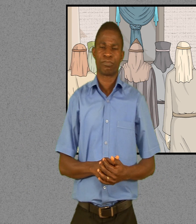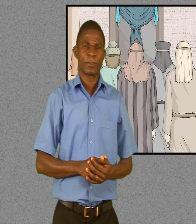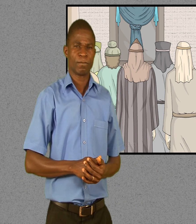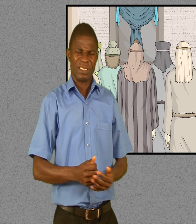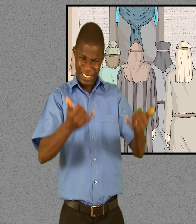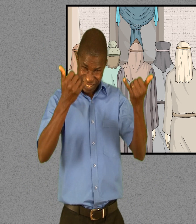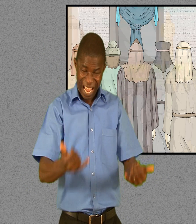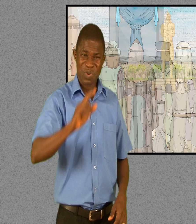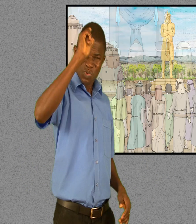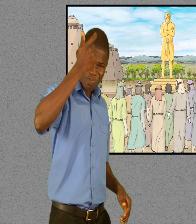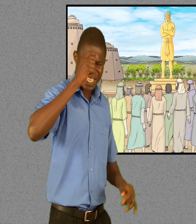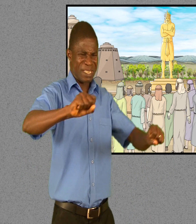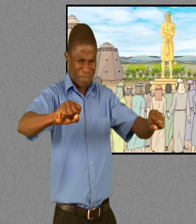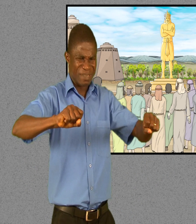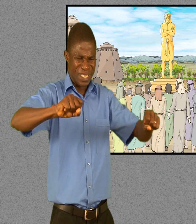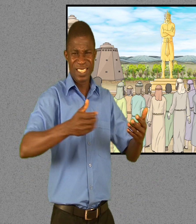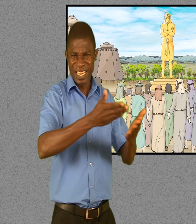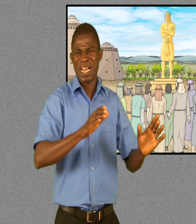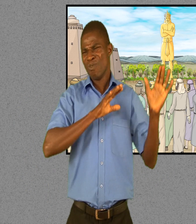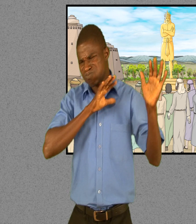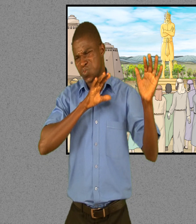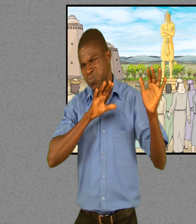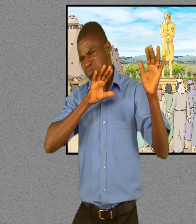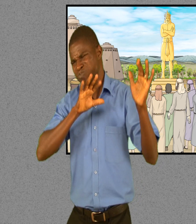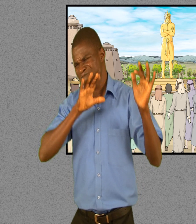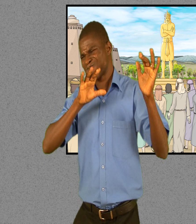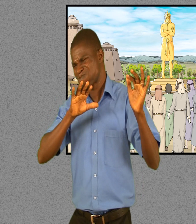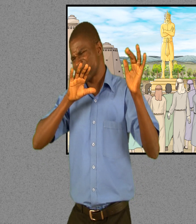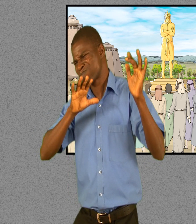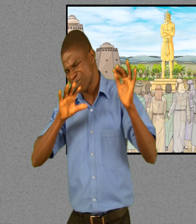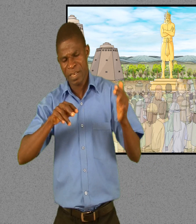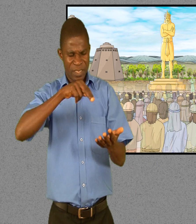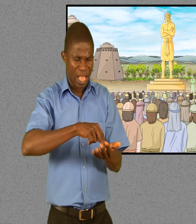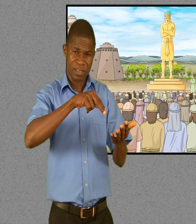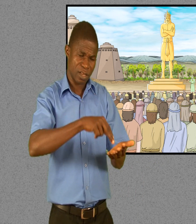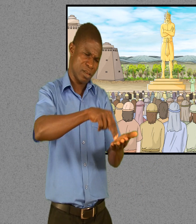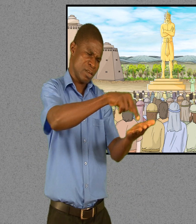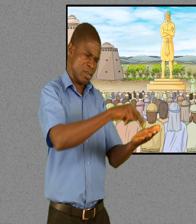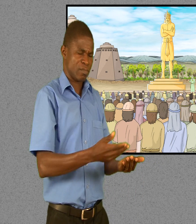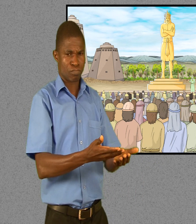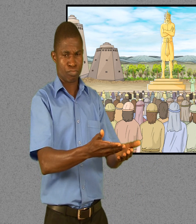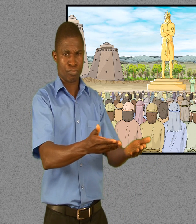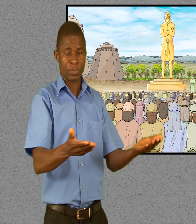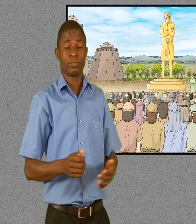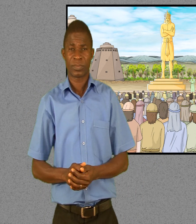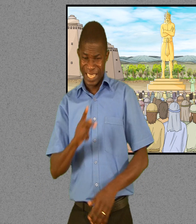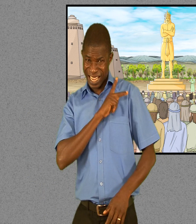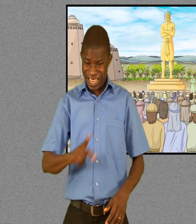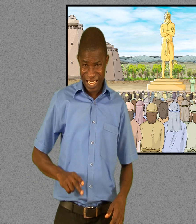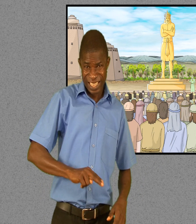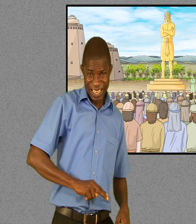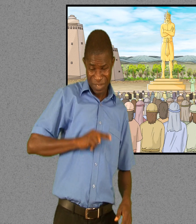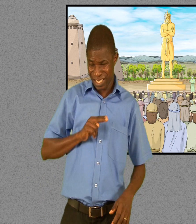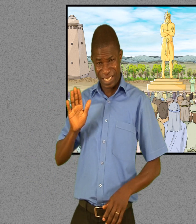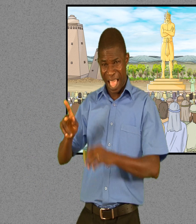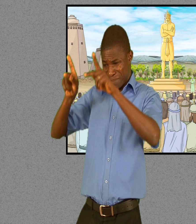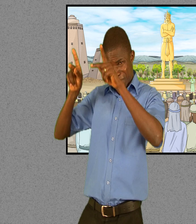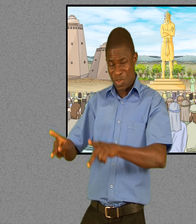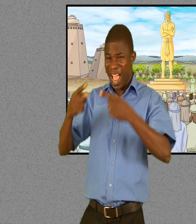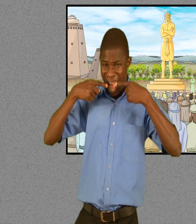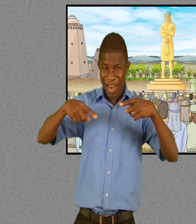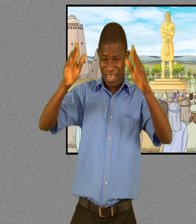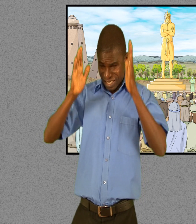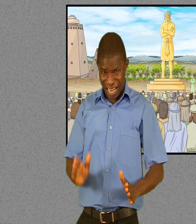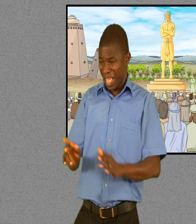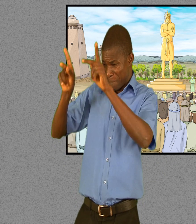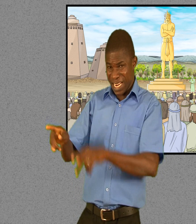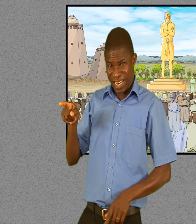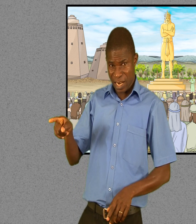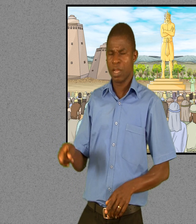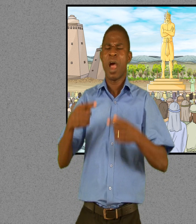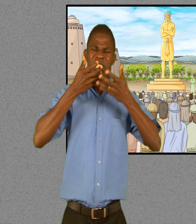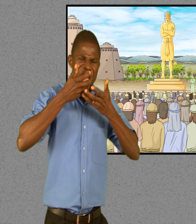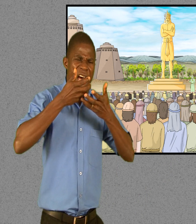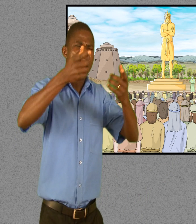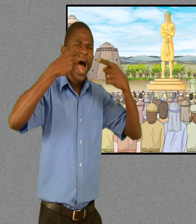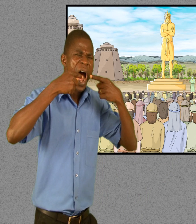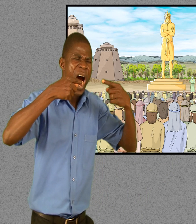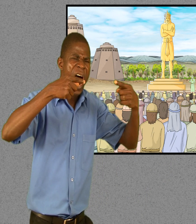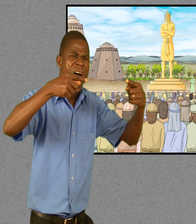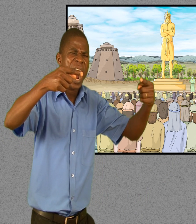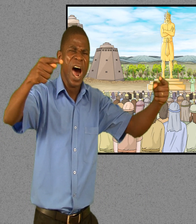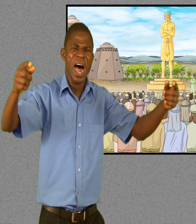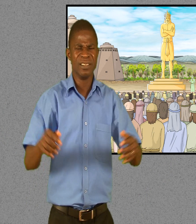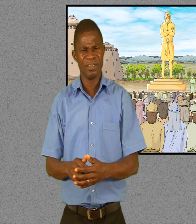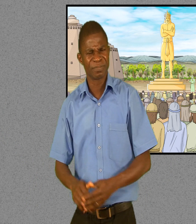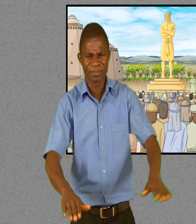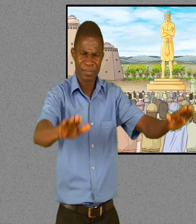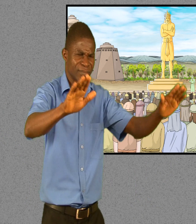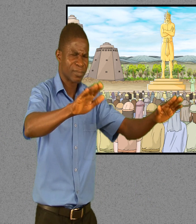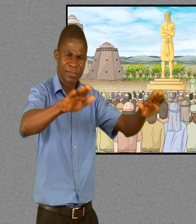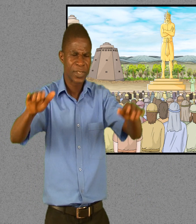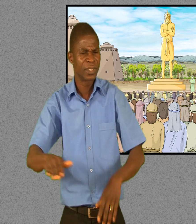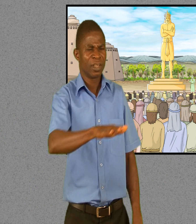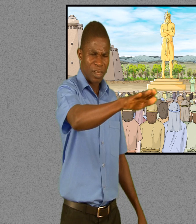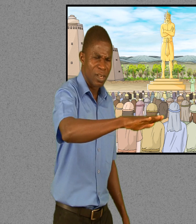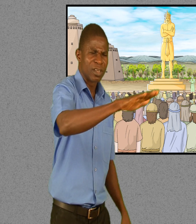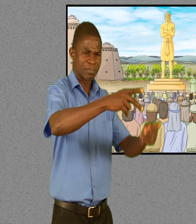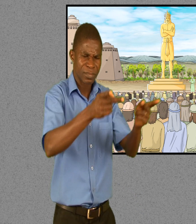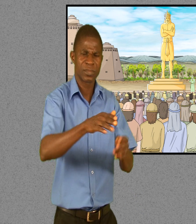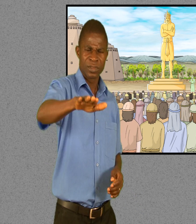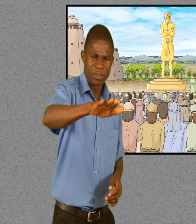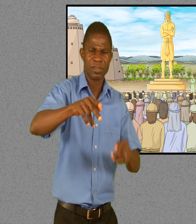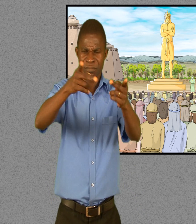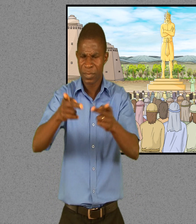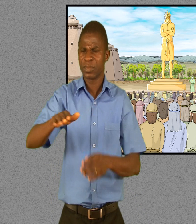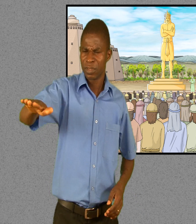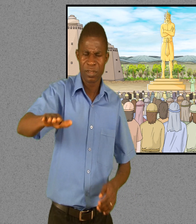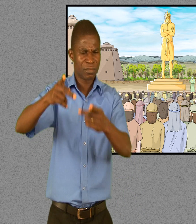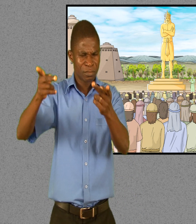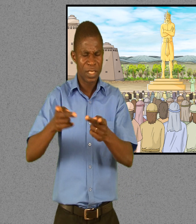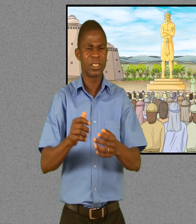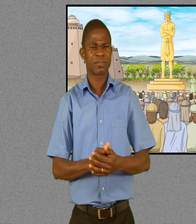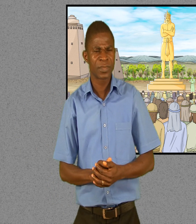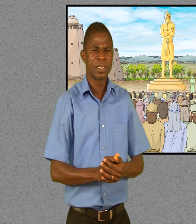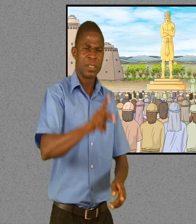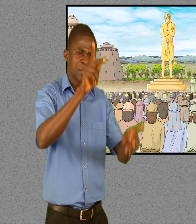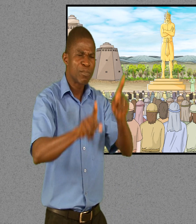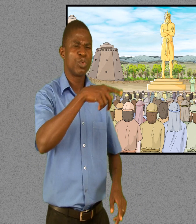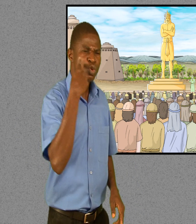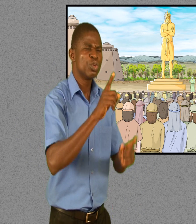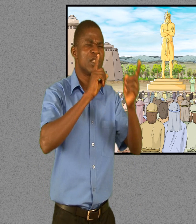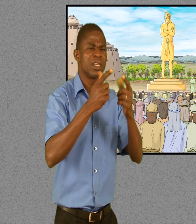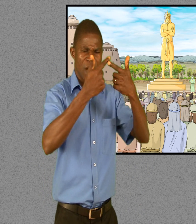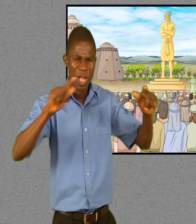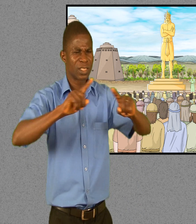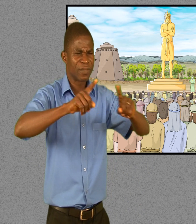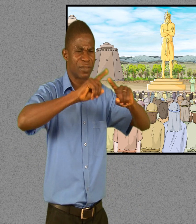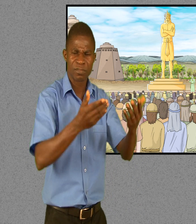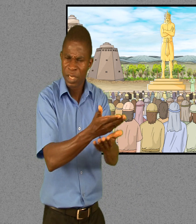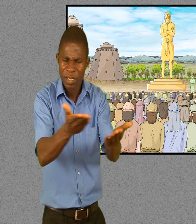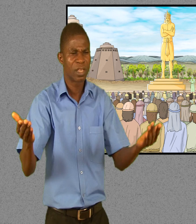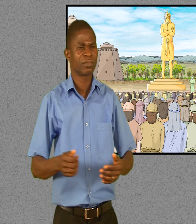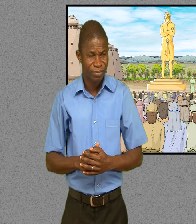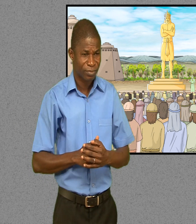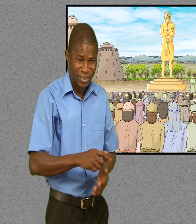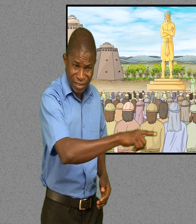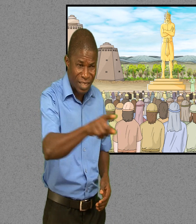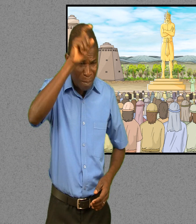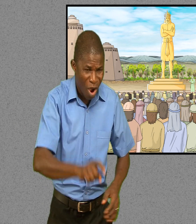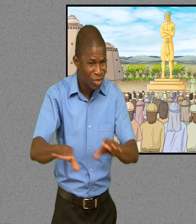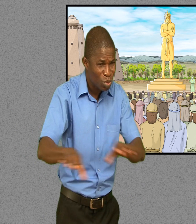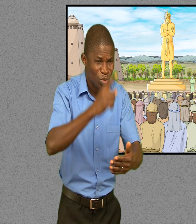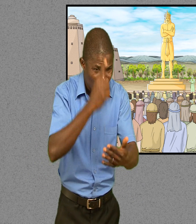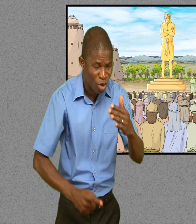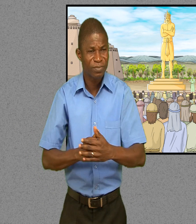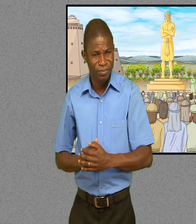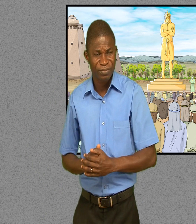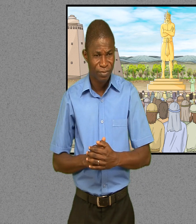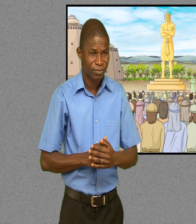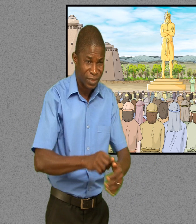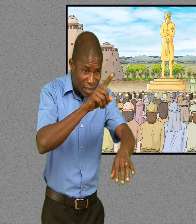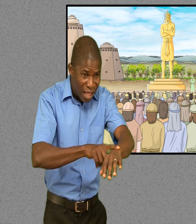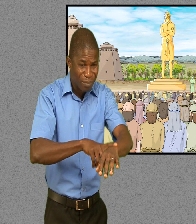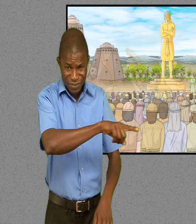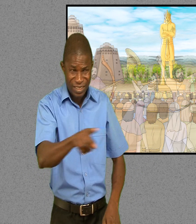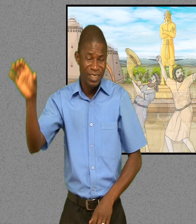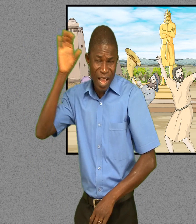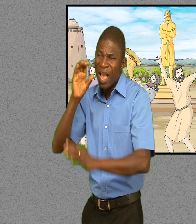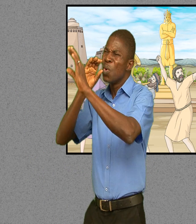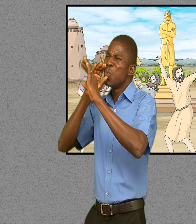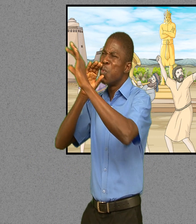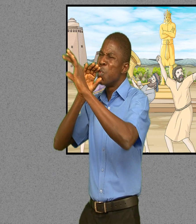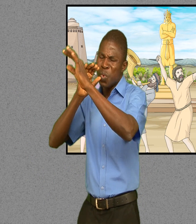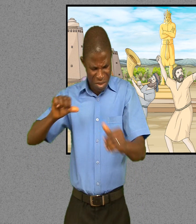So the satraps, prefects, governors, advisers, treasurers, judges, magistrates, and all the rulers of the provinces assembled for the dedication of the statue that King Nebuchadnezzar had set up, and they stood before it.